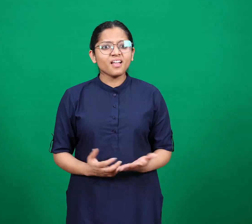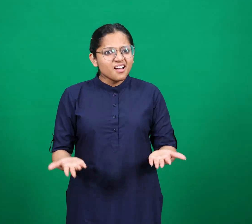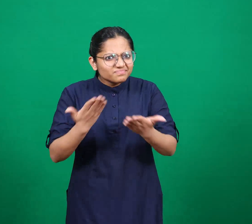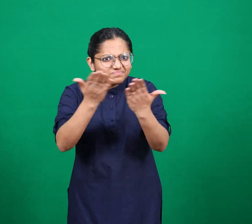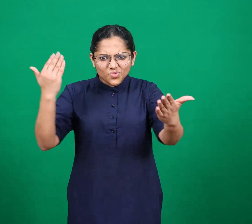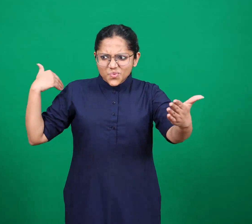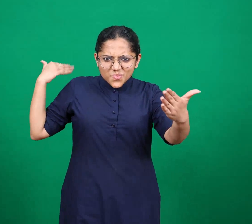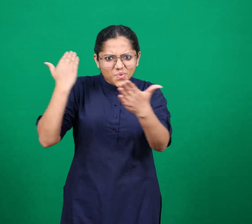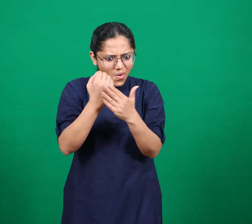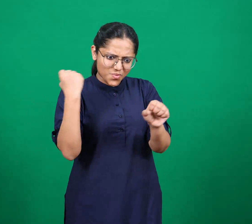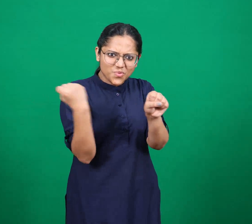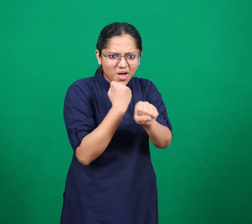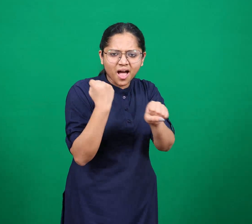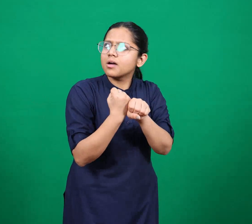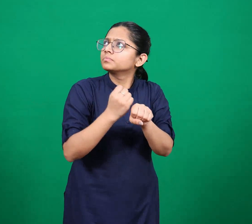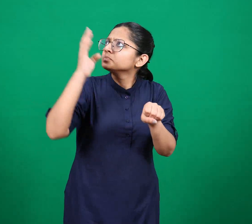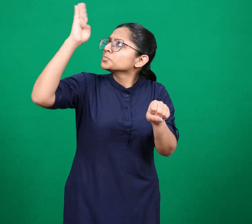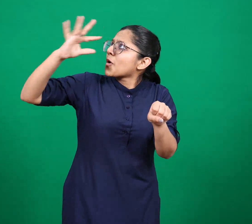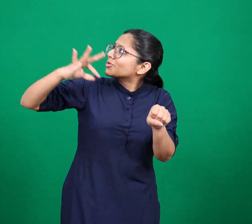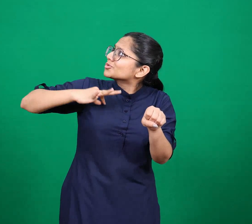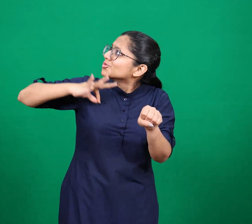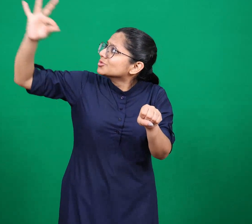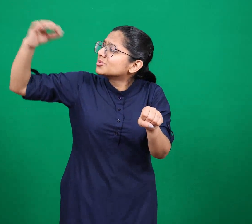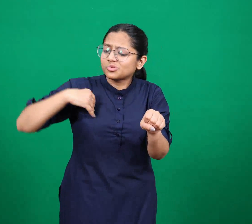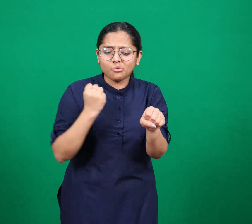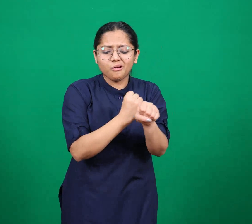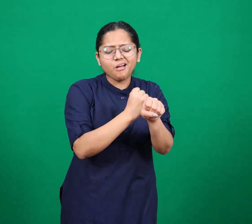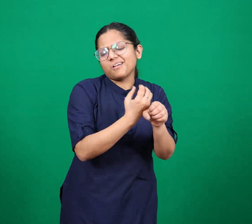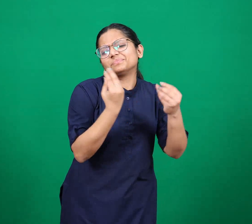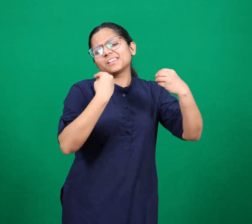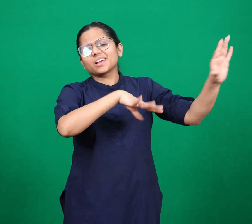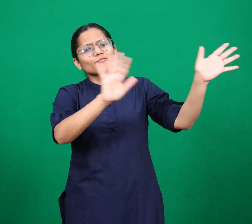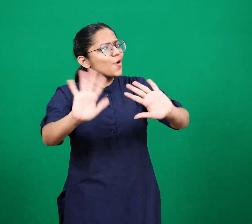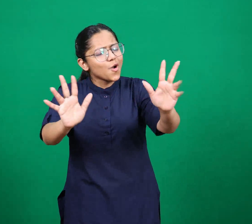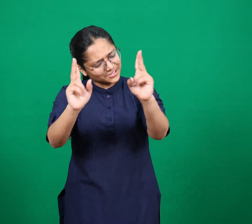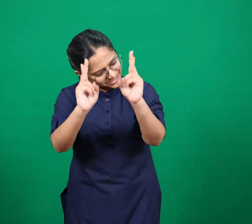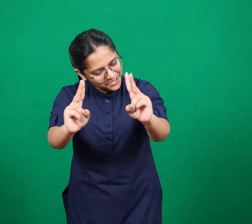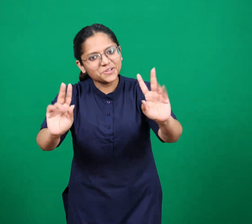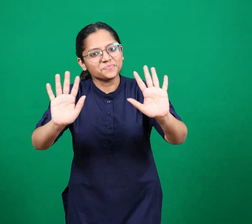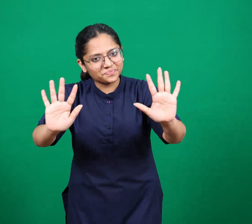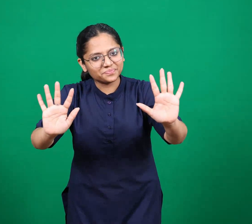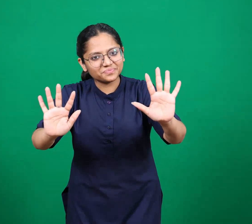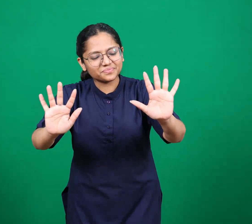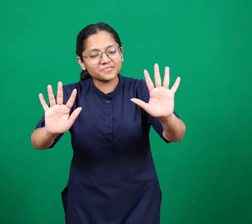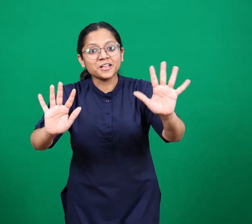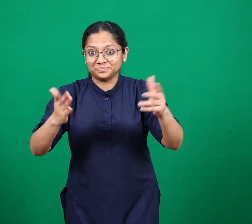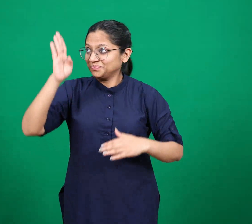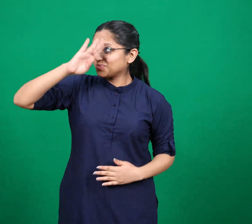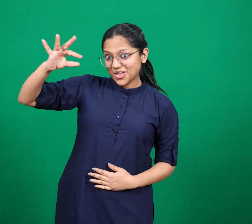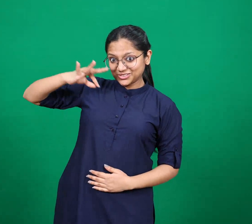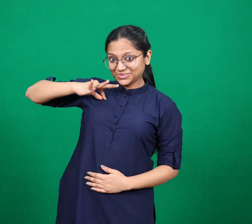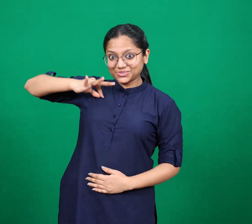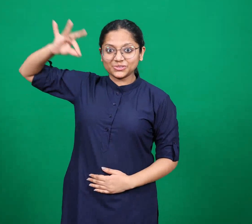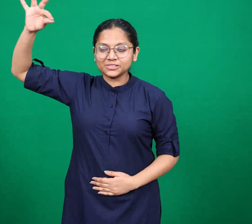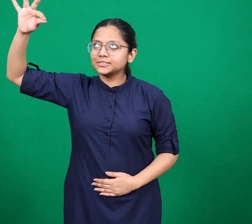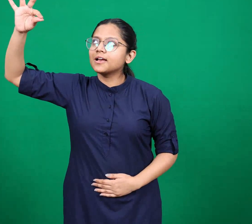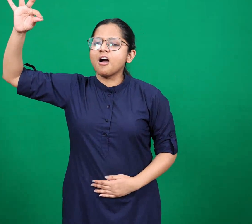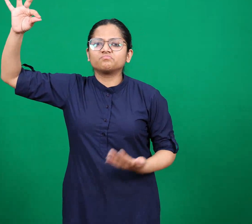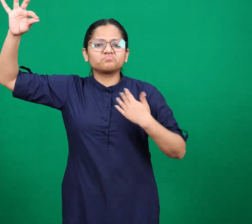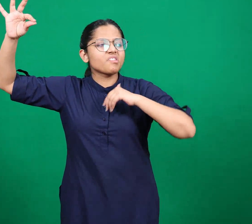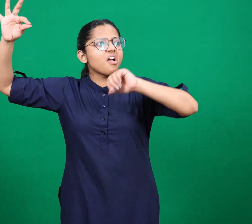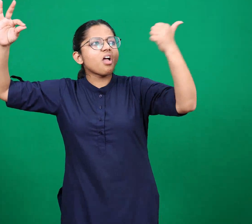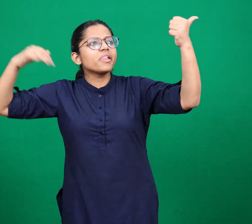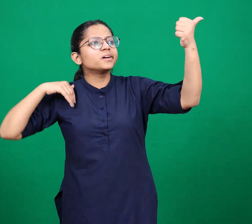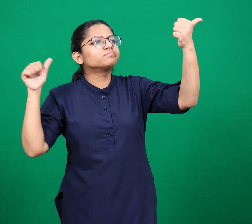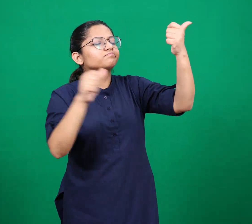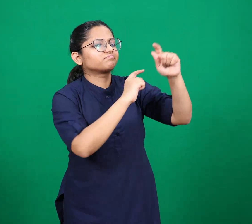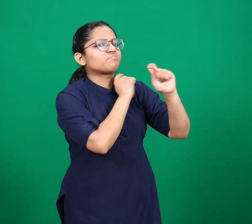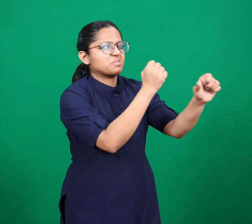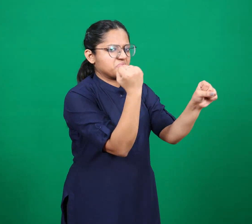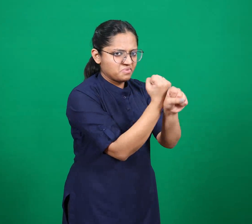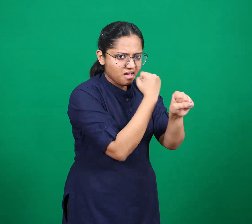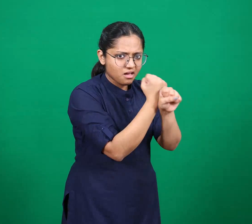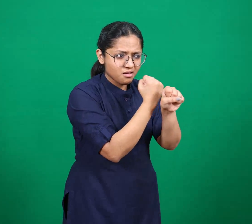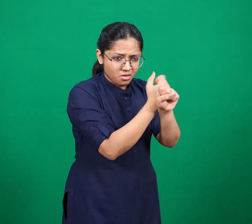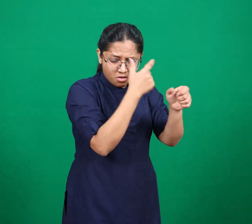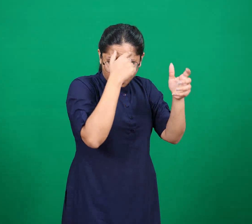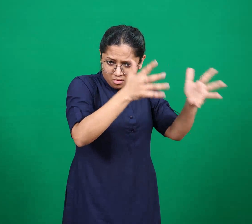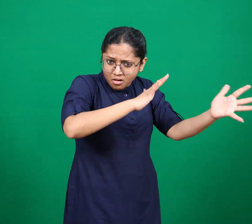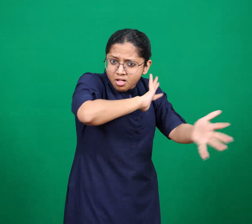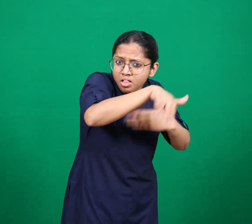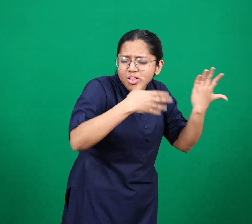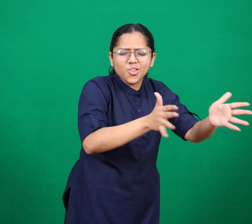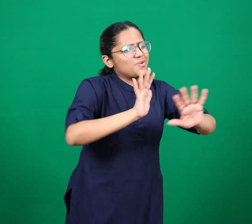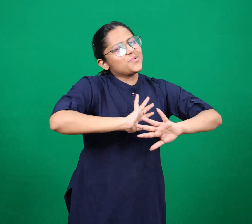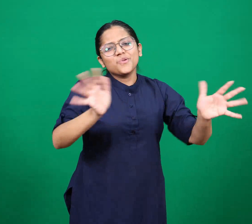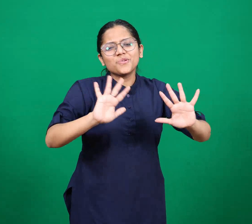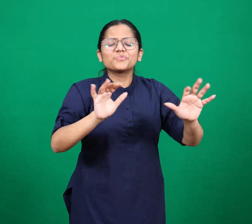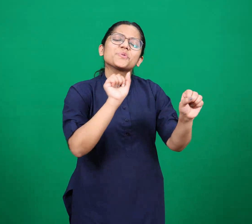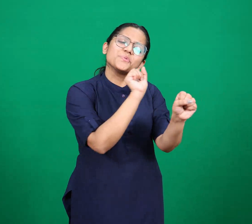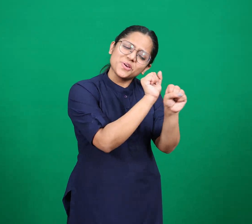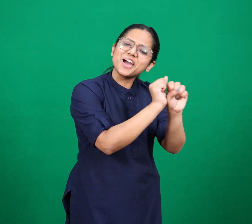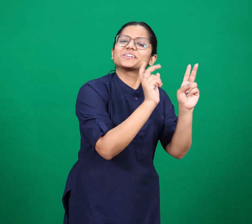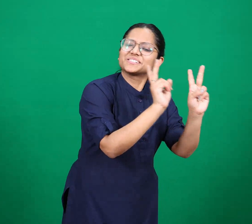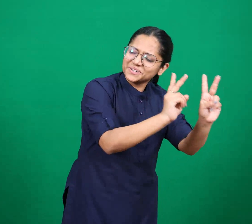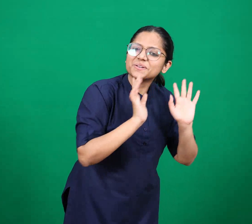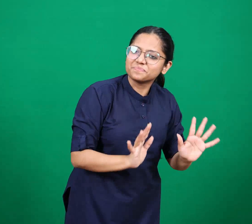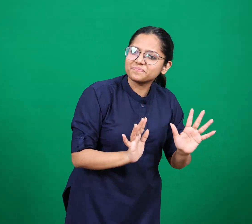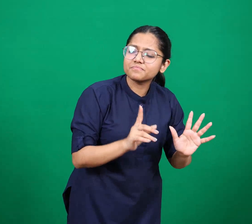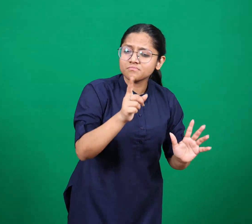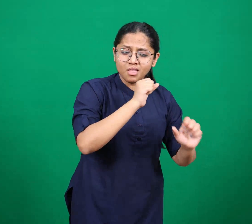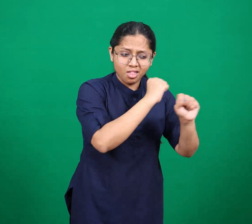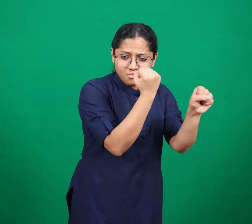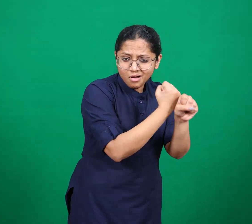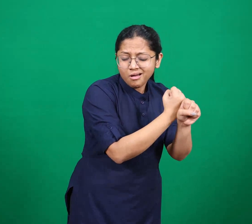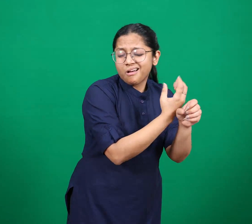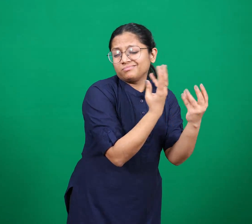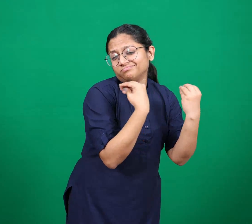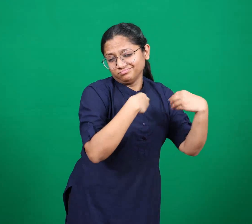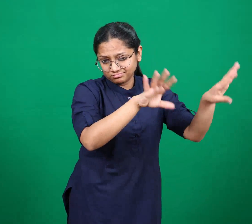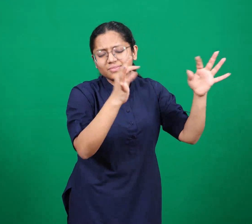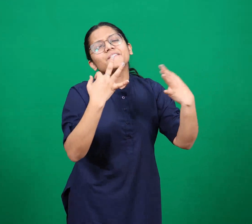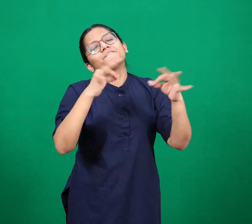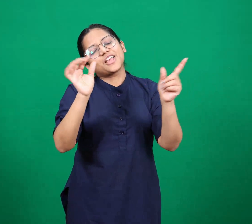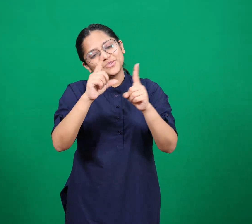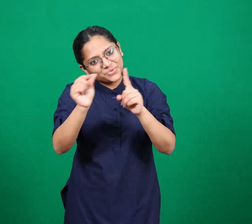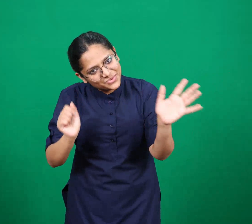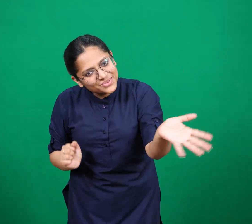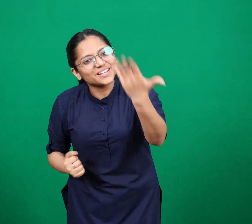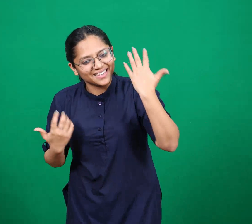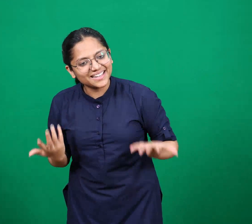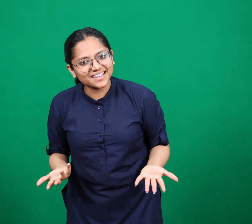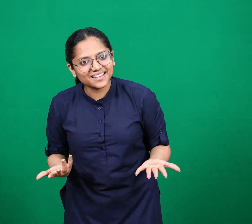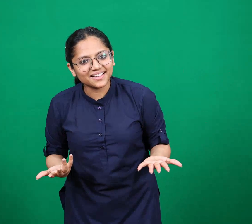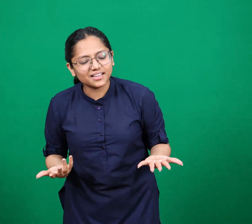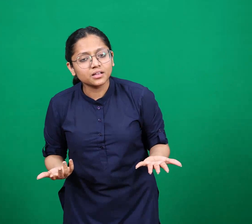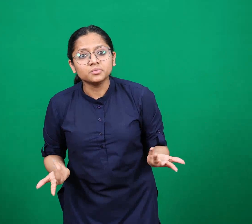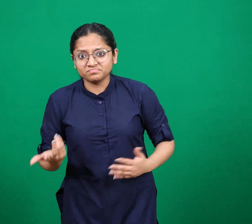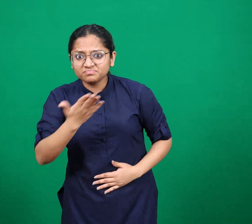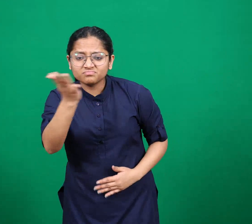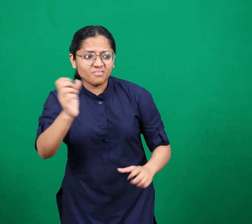Each one should remain in the situation he was in when he was called. Were you a slave when you were called?